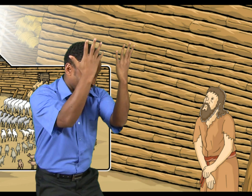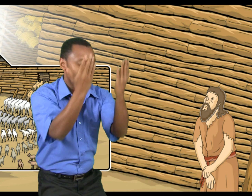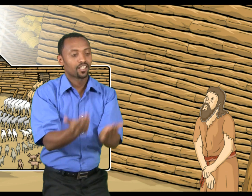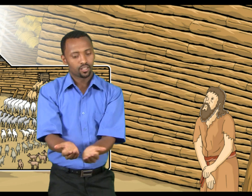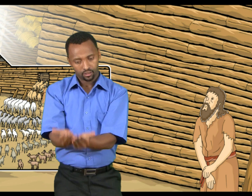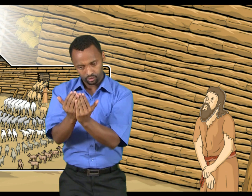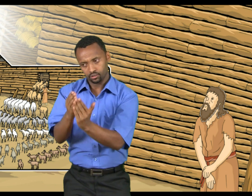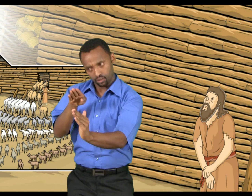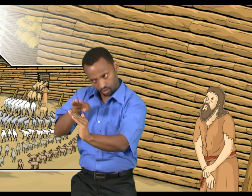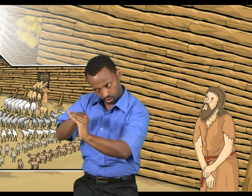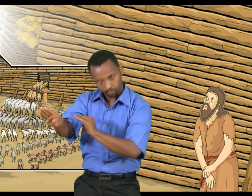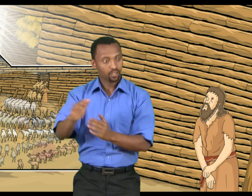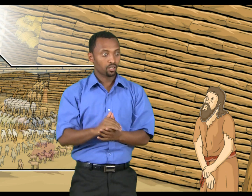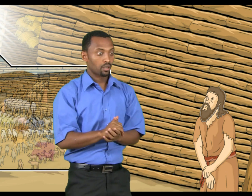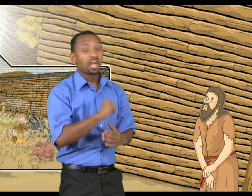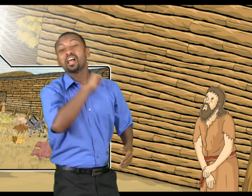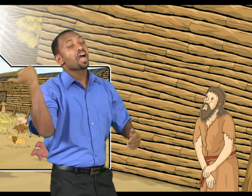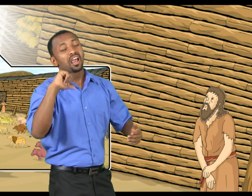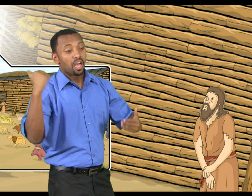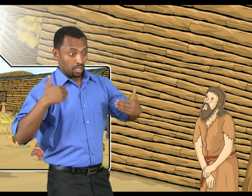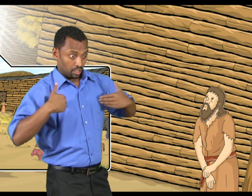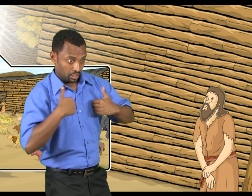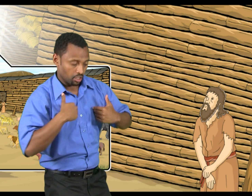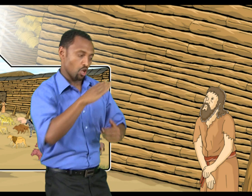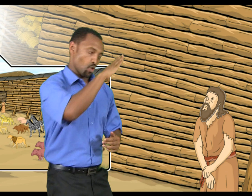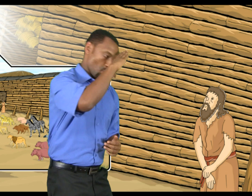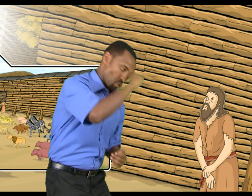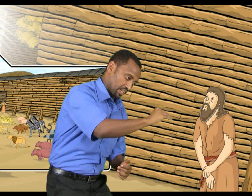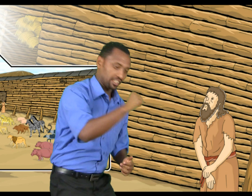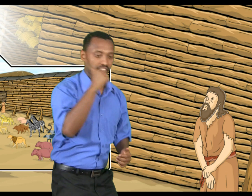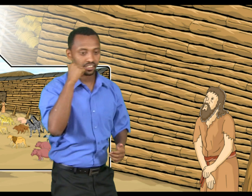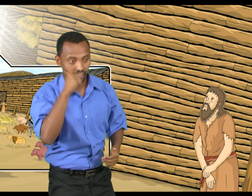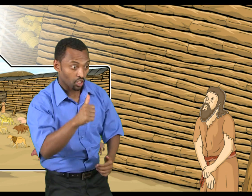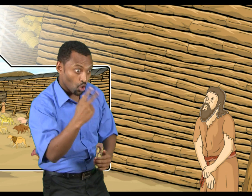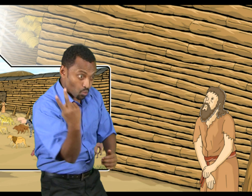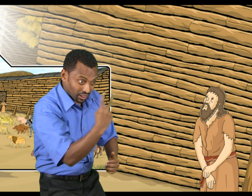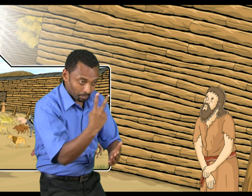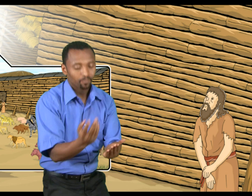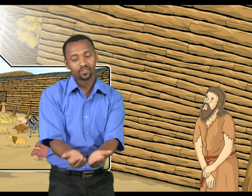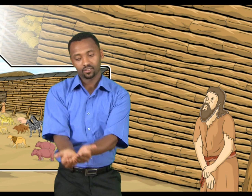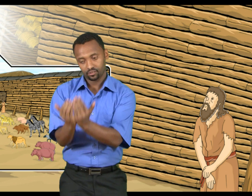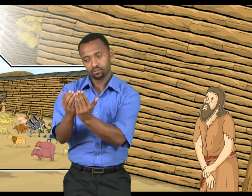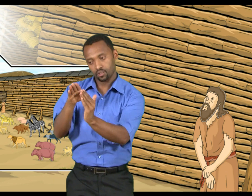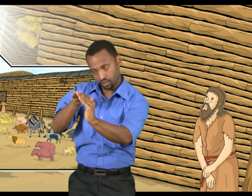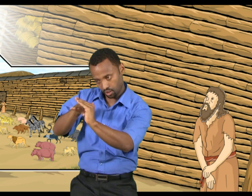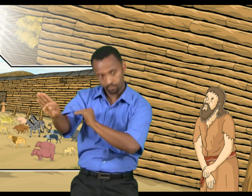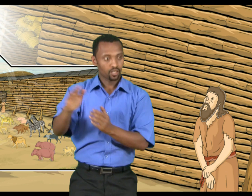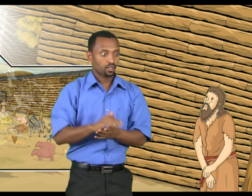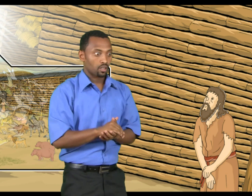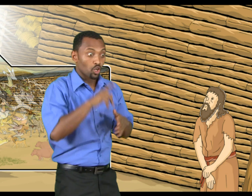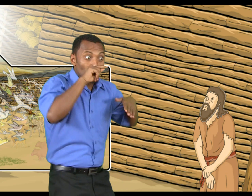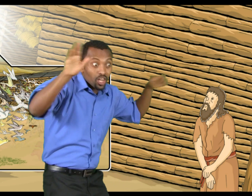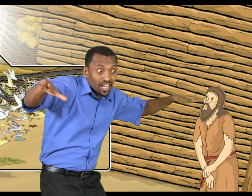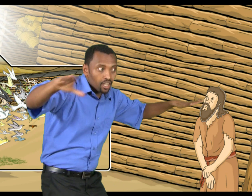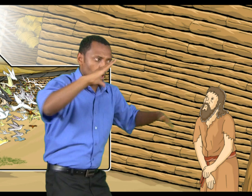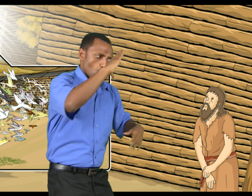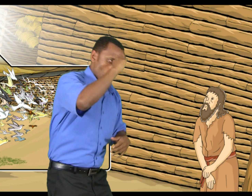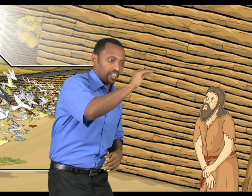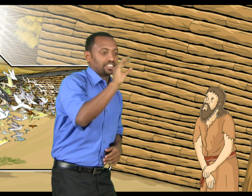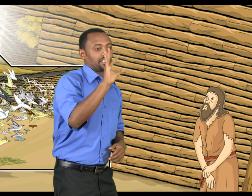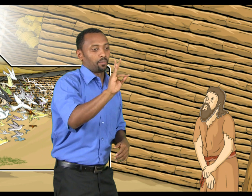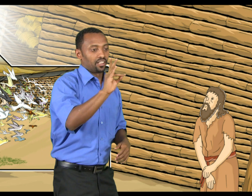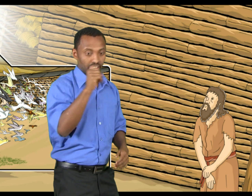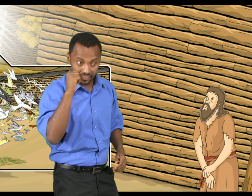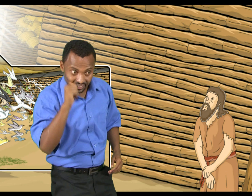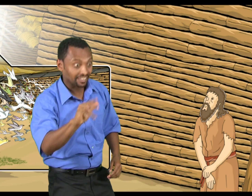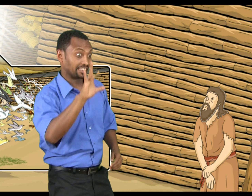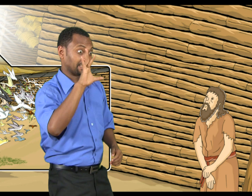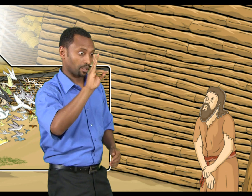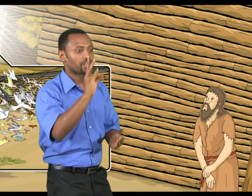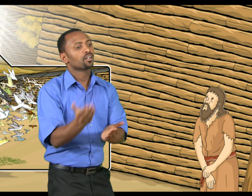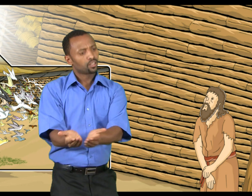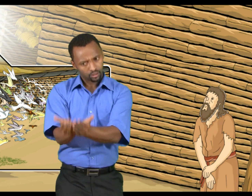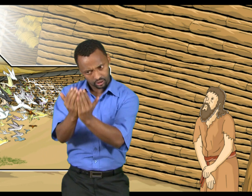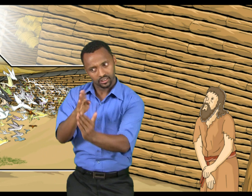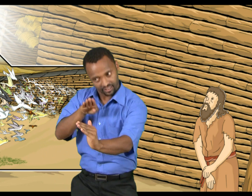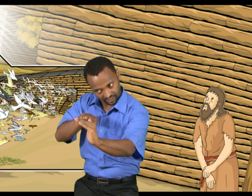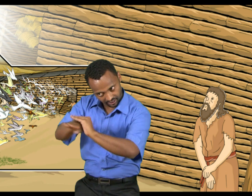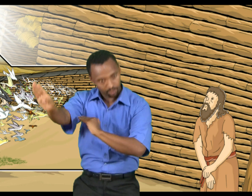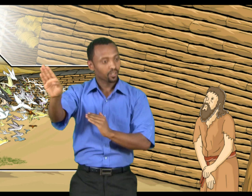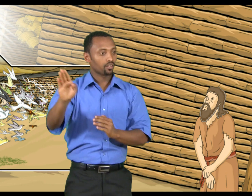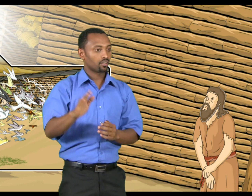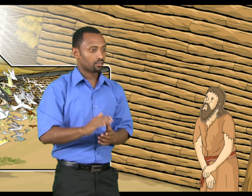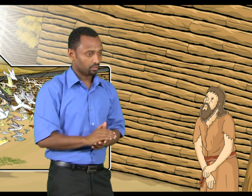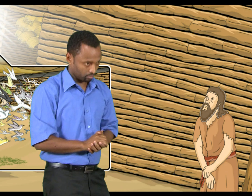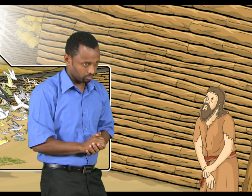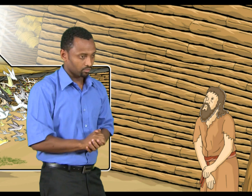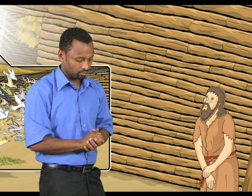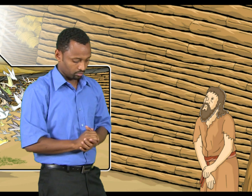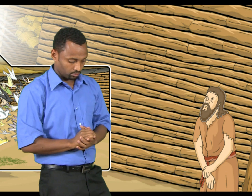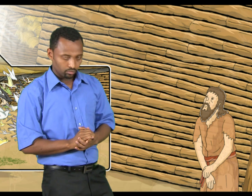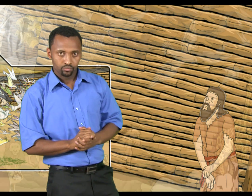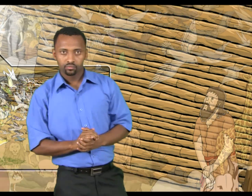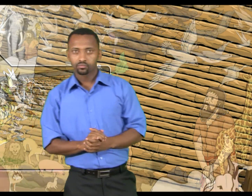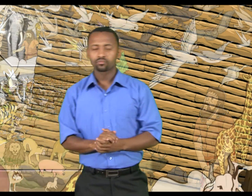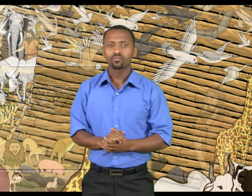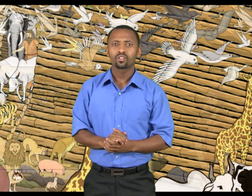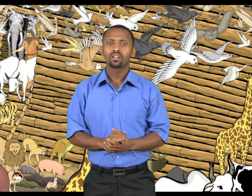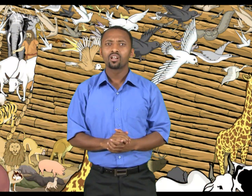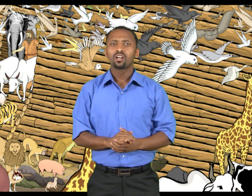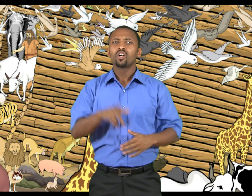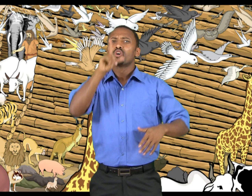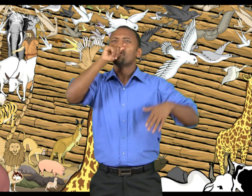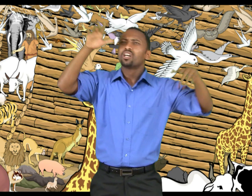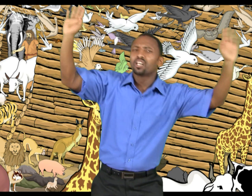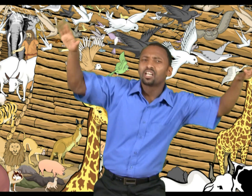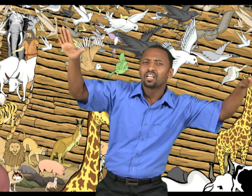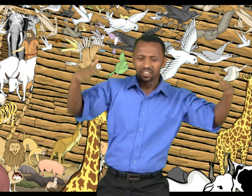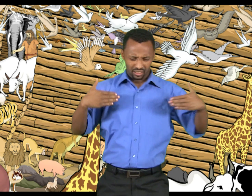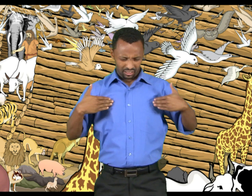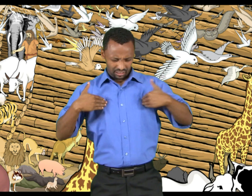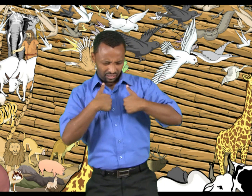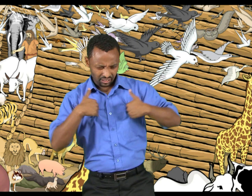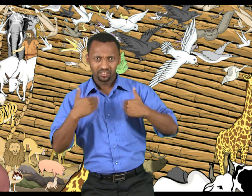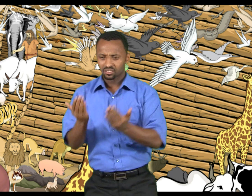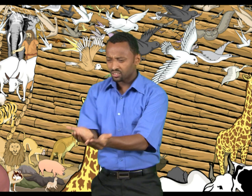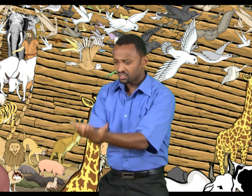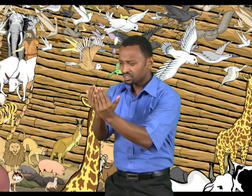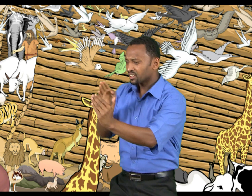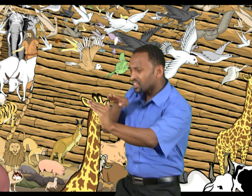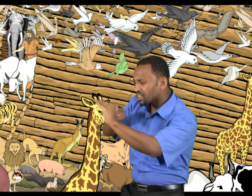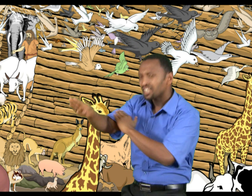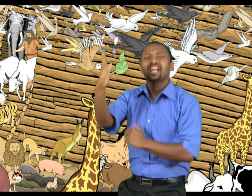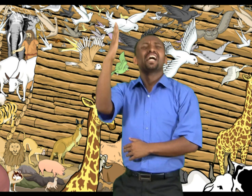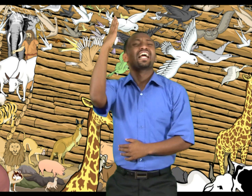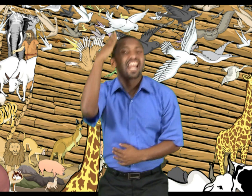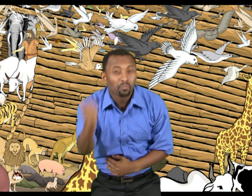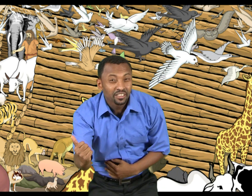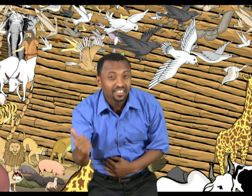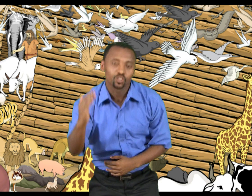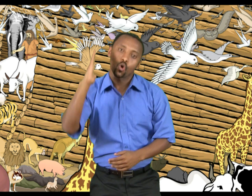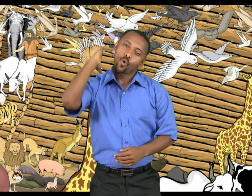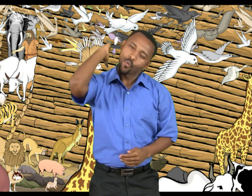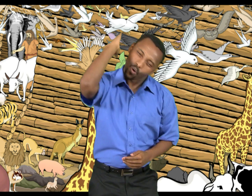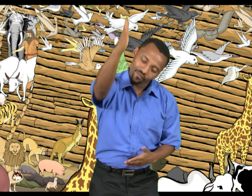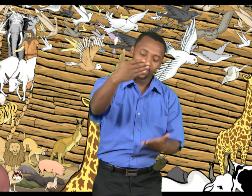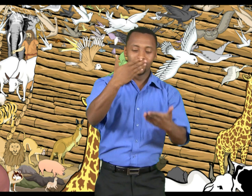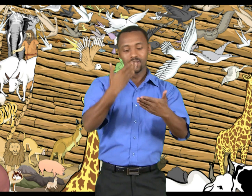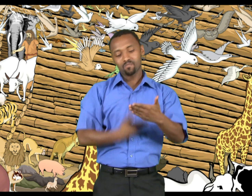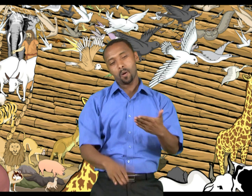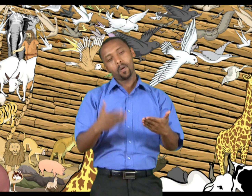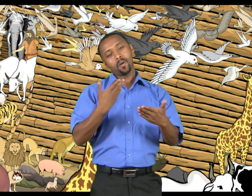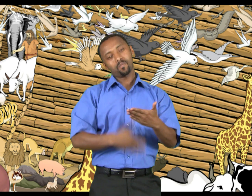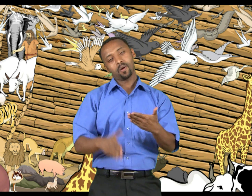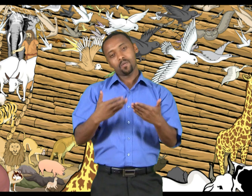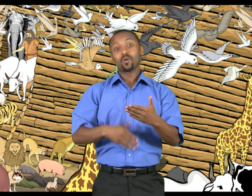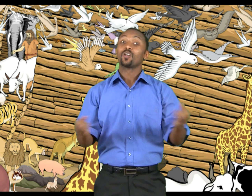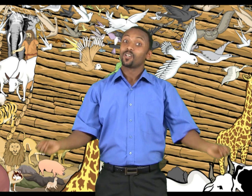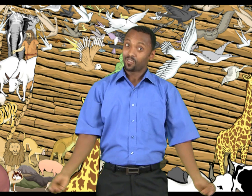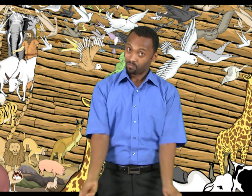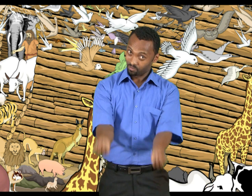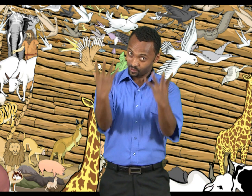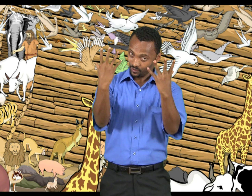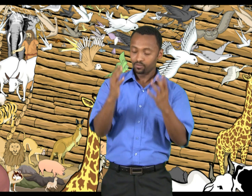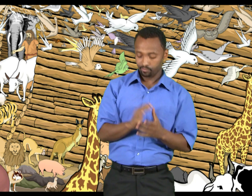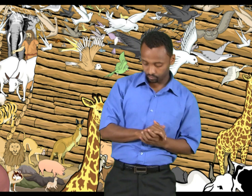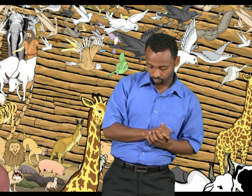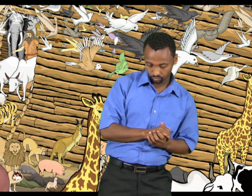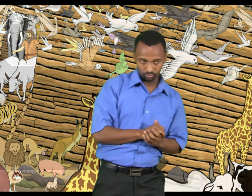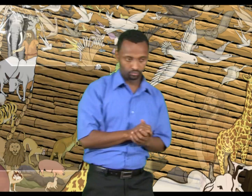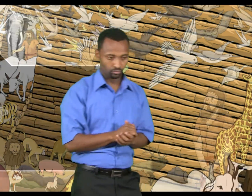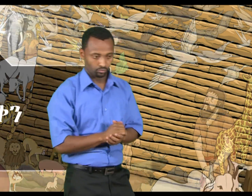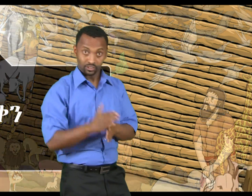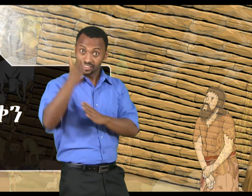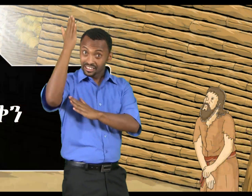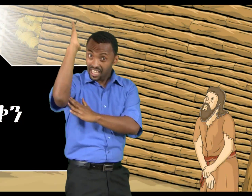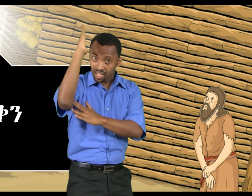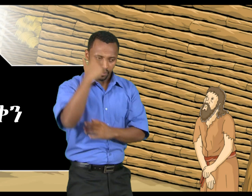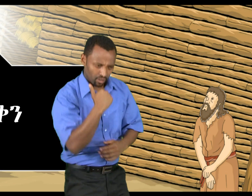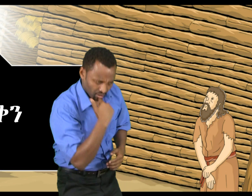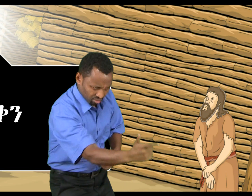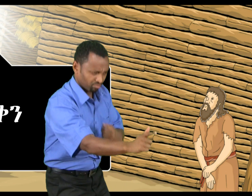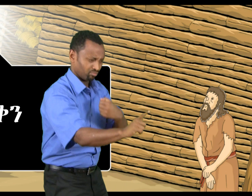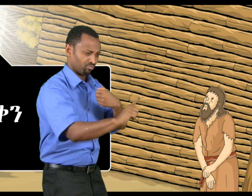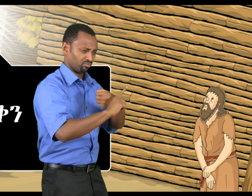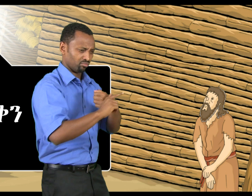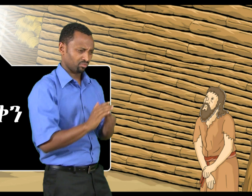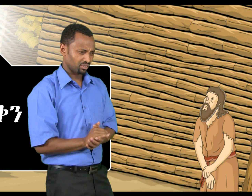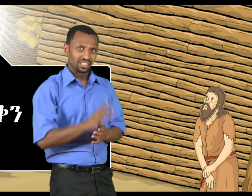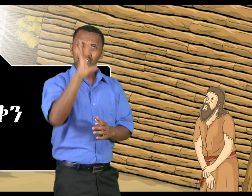a pair of every kind of unclean animal, a male and its mate; and seven pairs of every kind of bird of the air, male and female, to preserve their offspring on the face of all the earth.